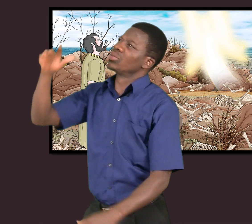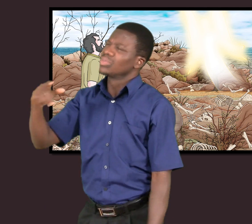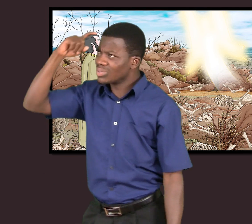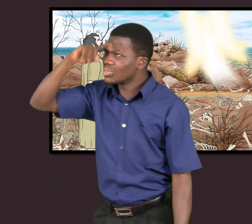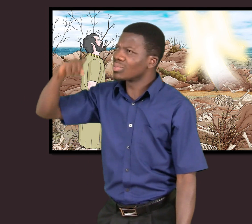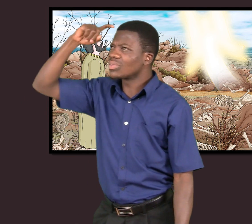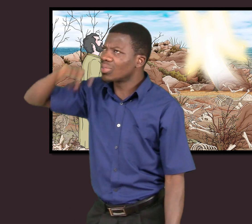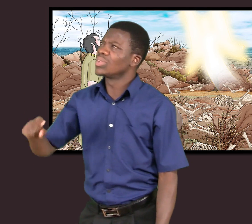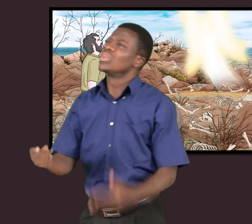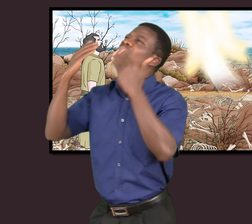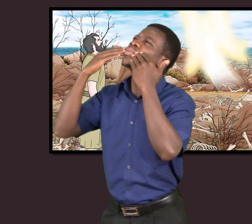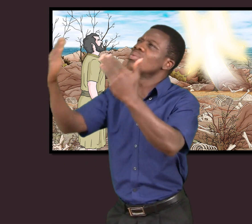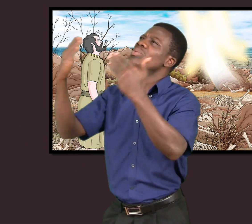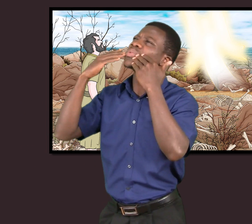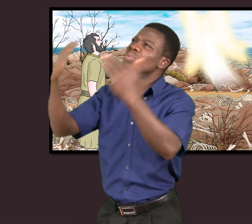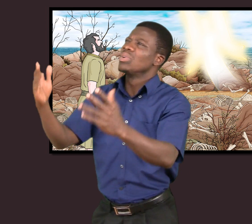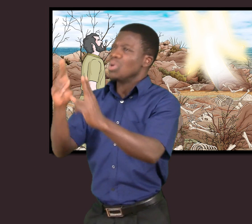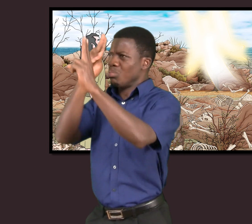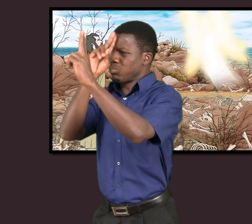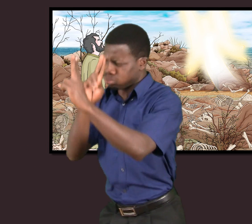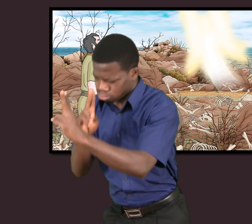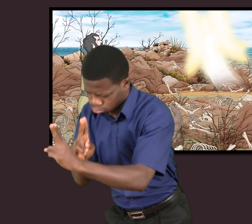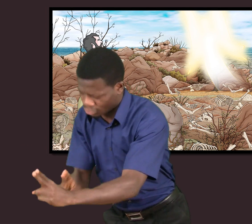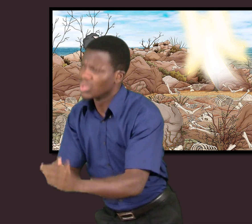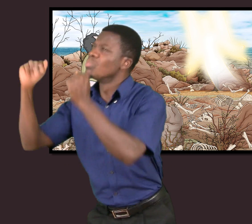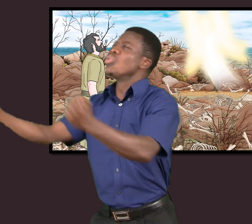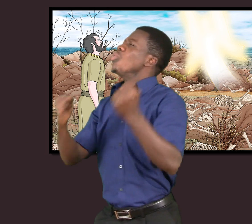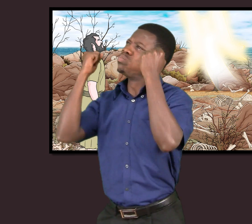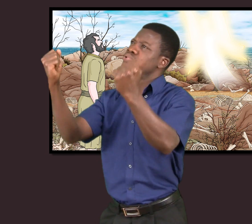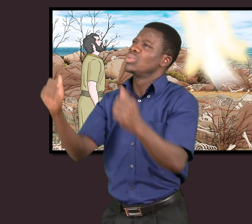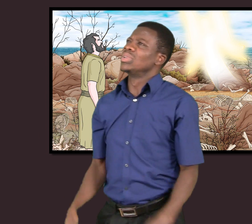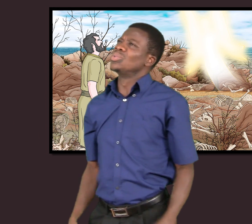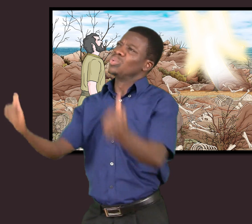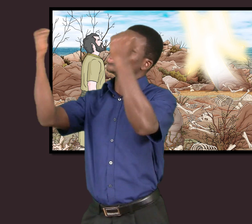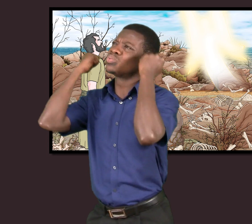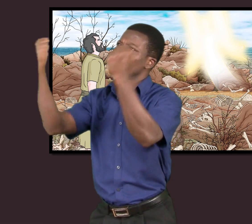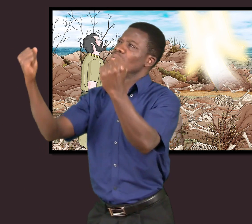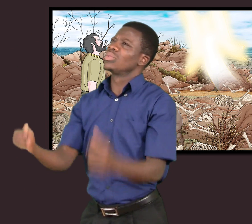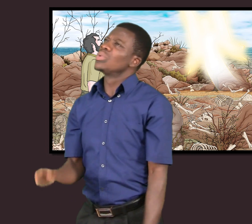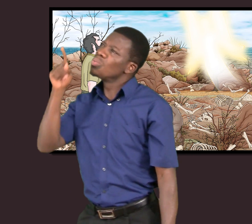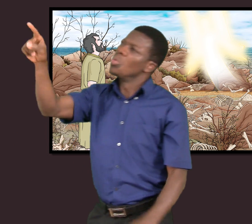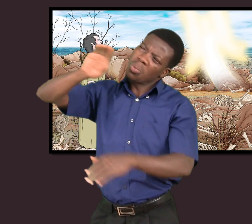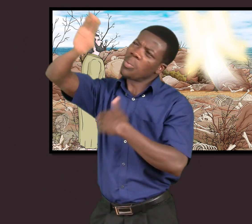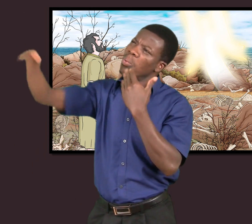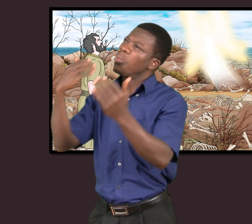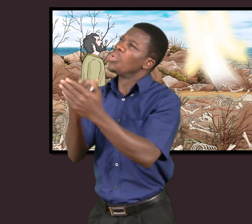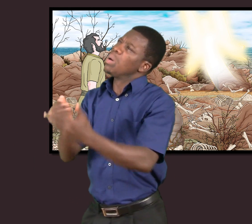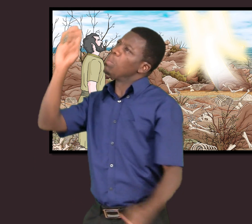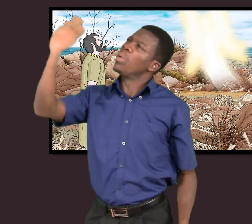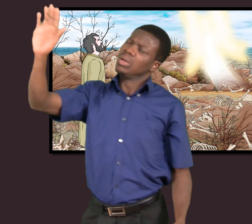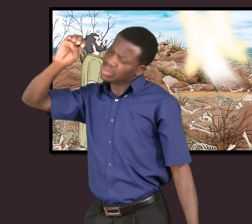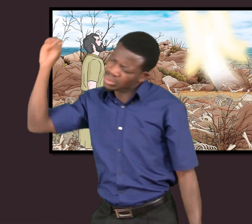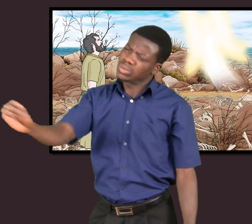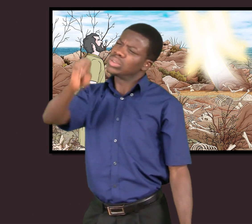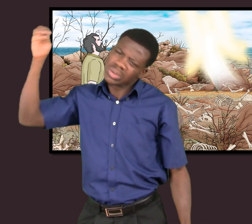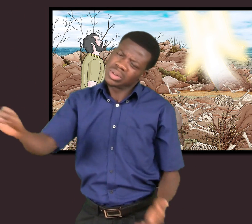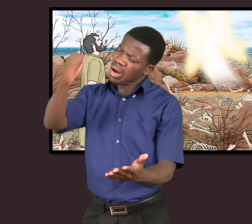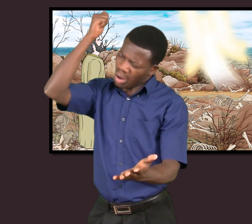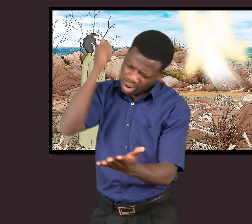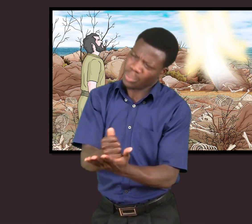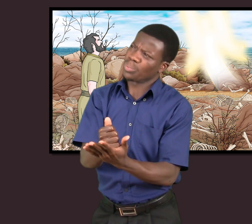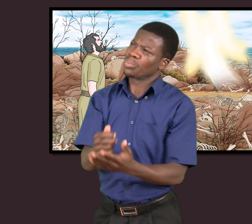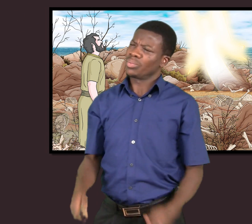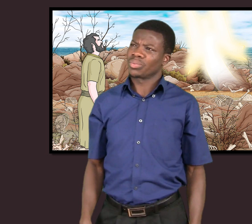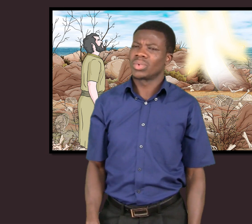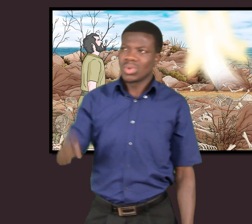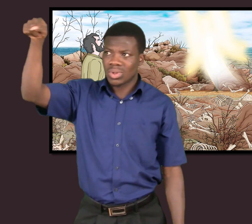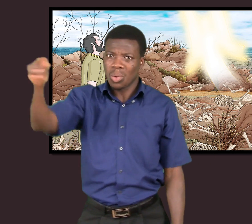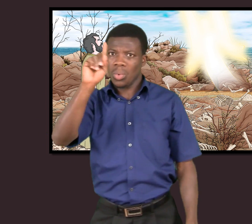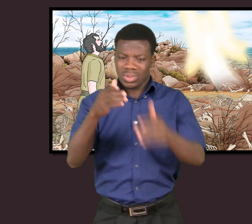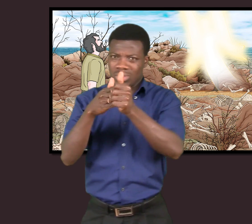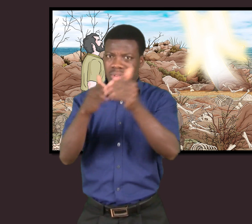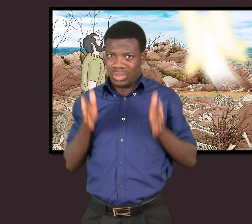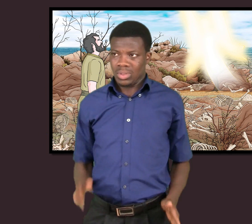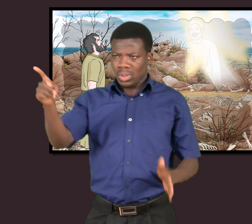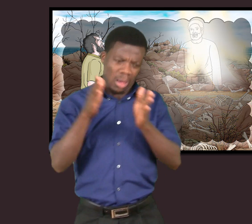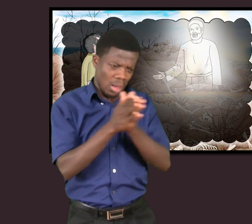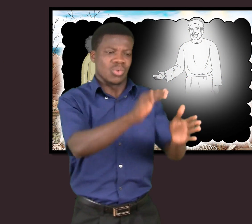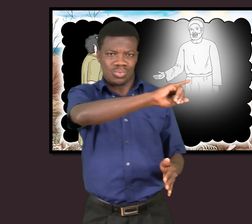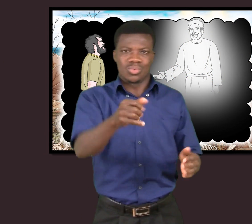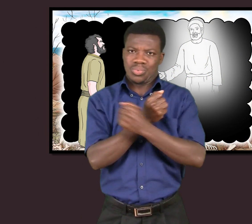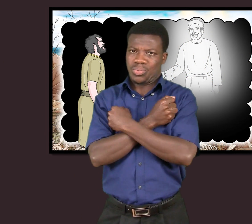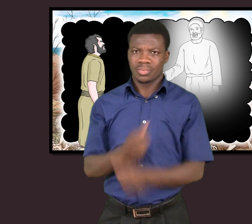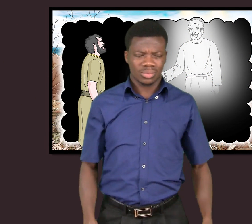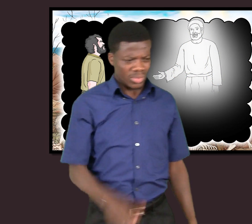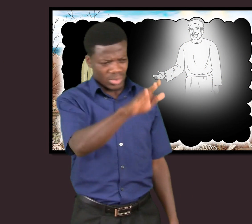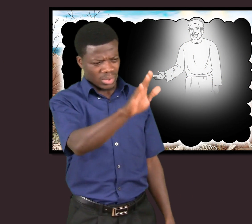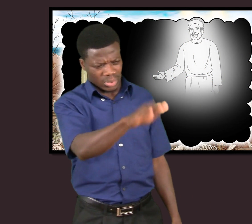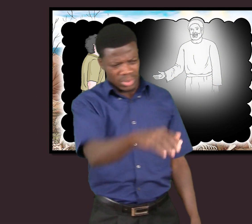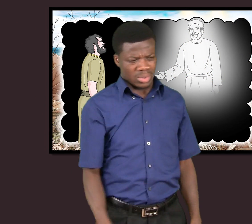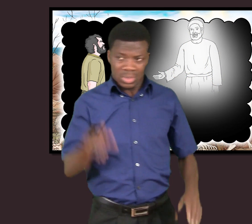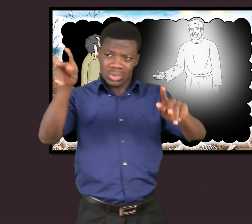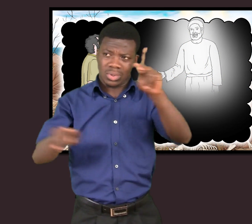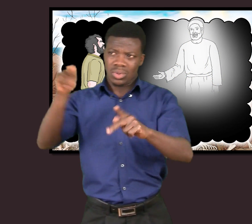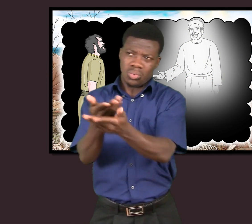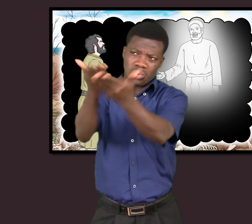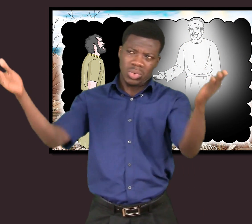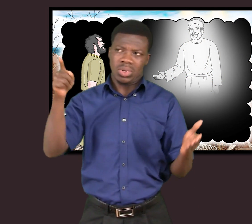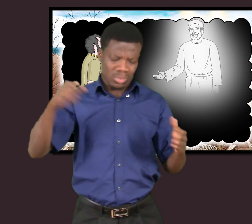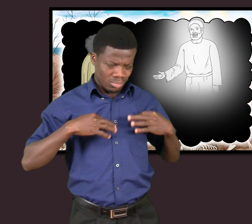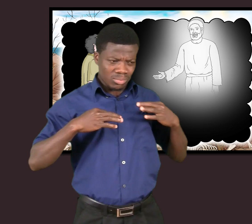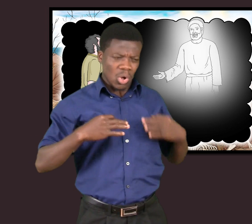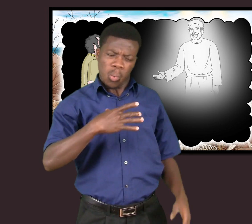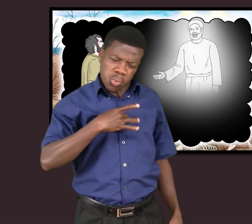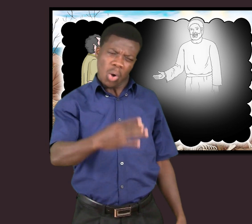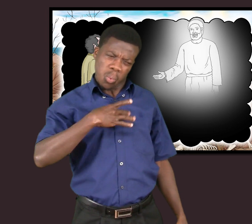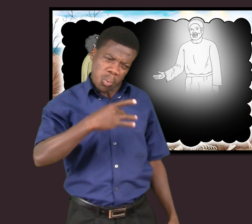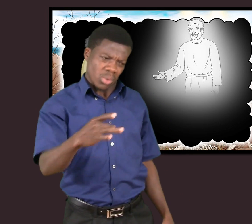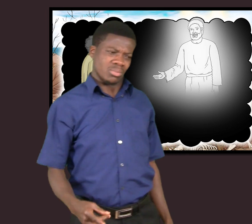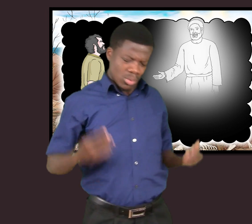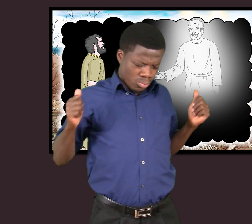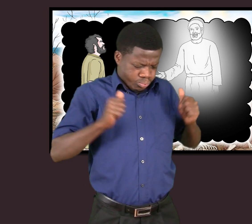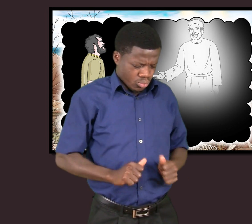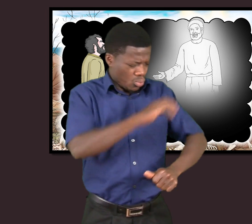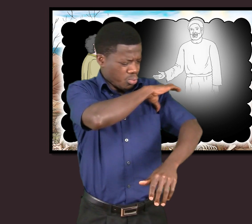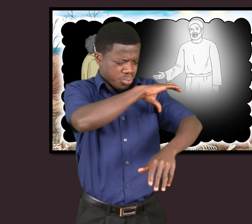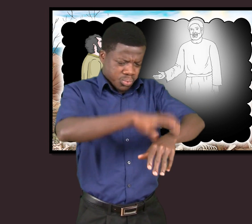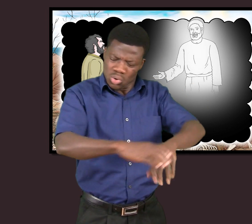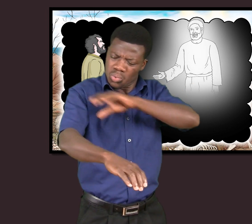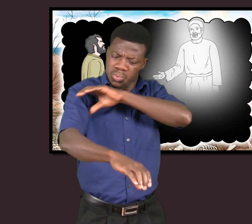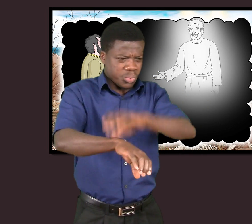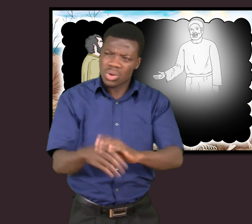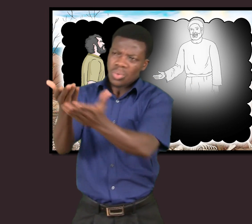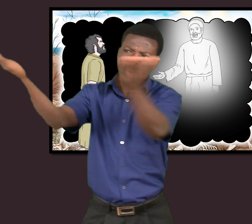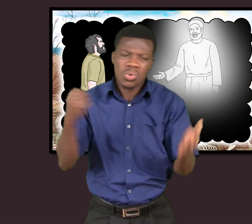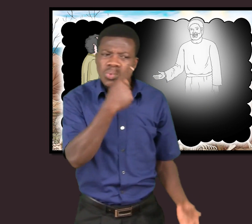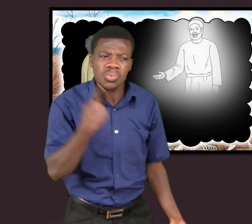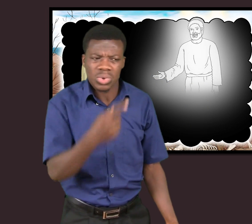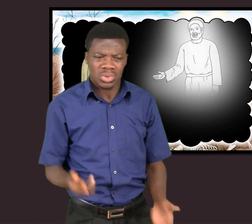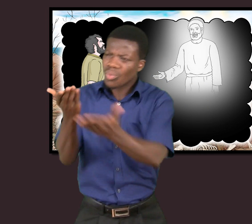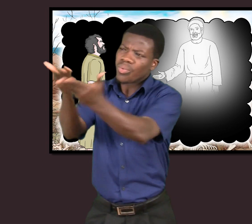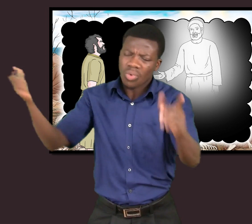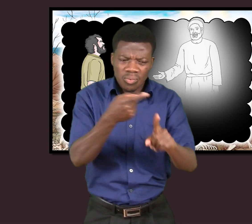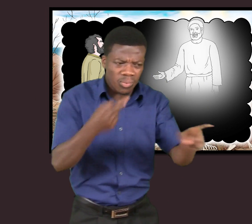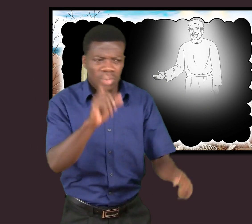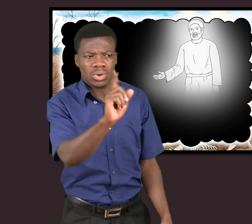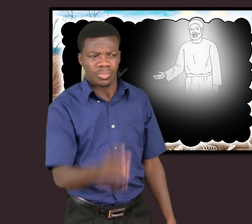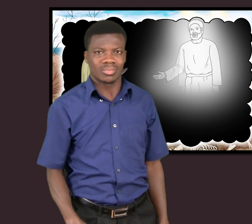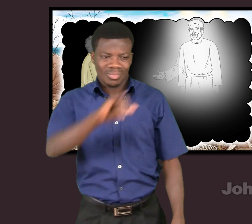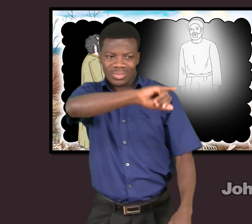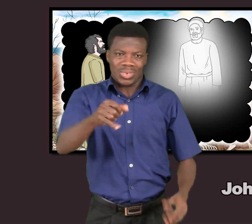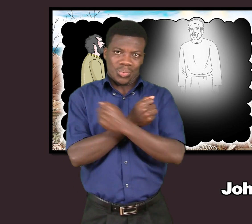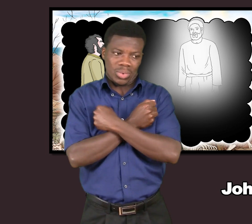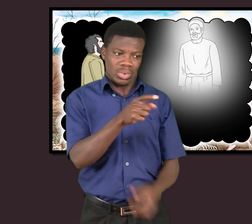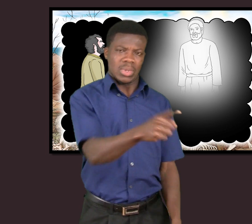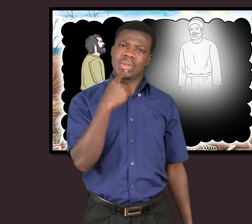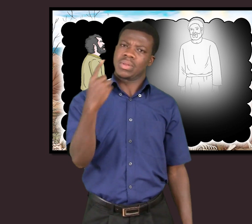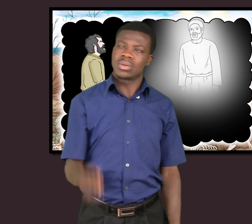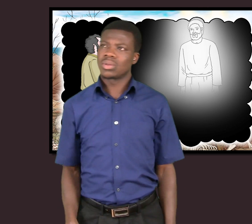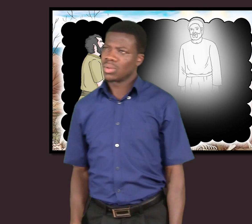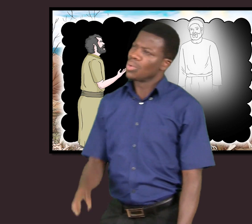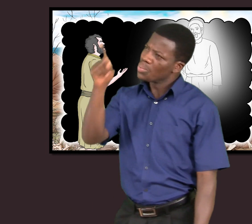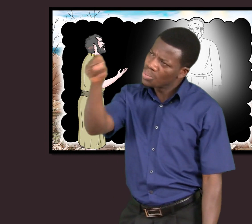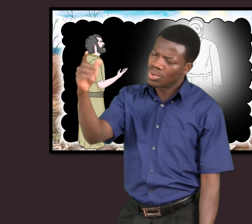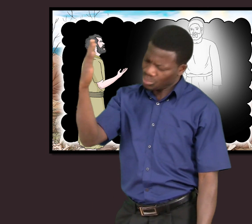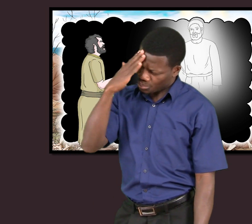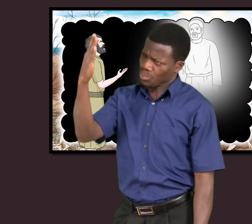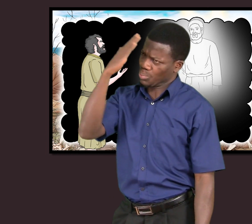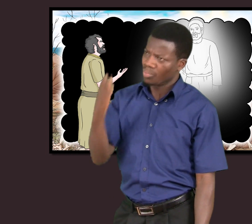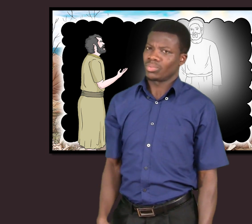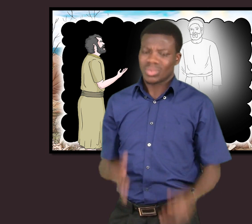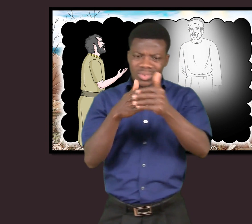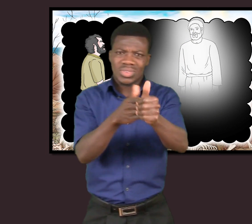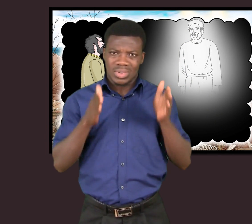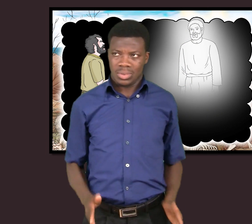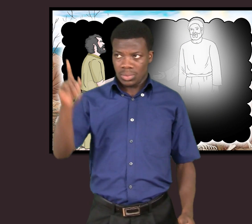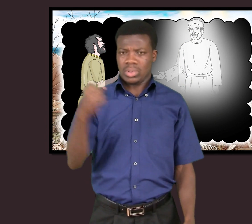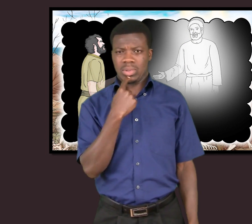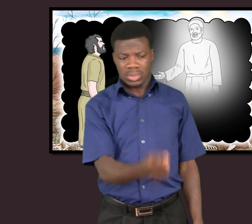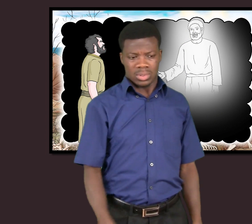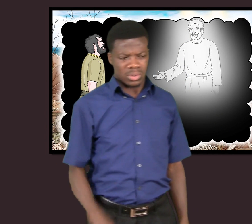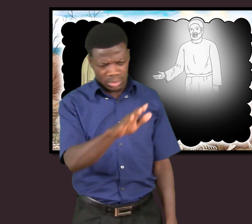Then one of the elders addressed me: “These in white robes,” he asked, “who are they, and where have they come from?” “Sir,” I answered, “you know.”